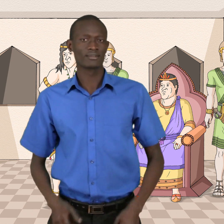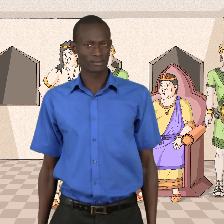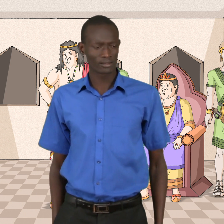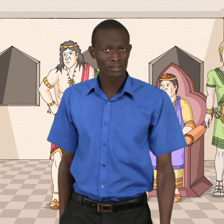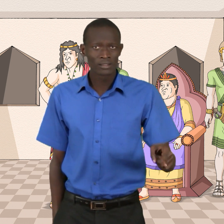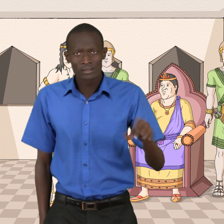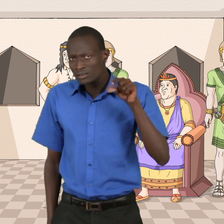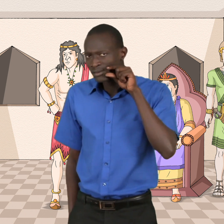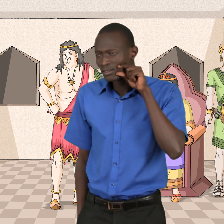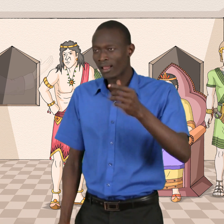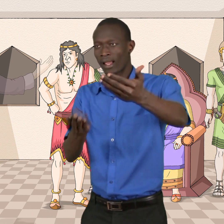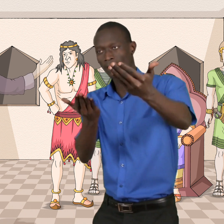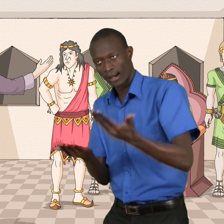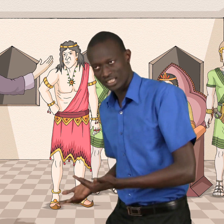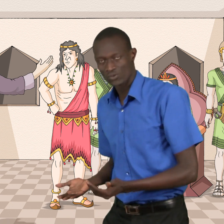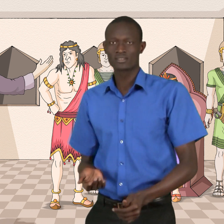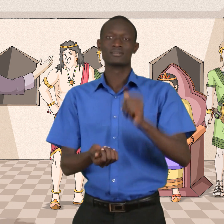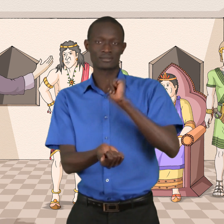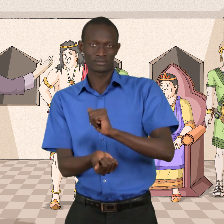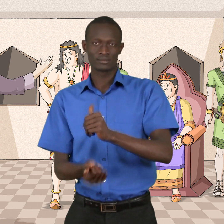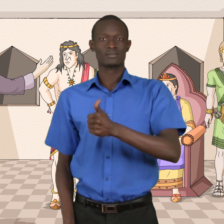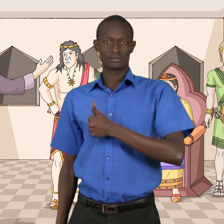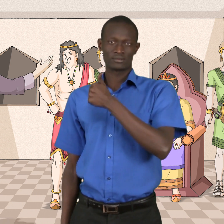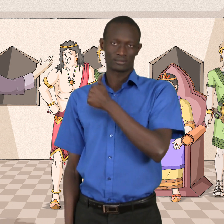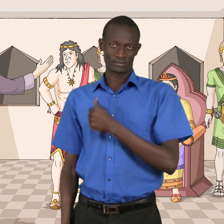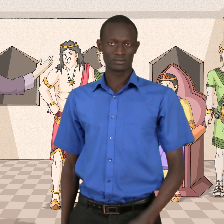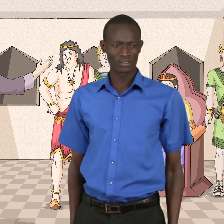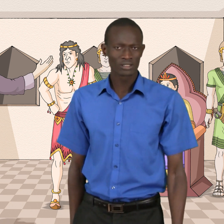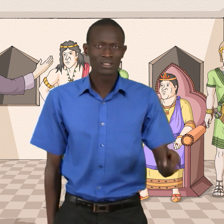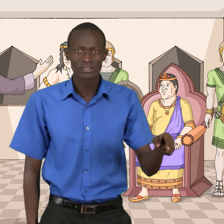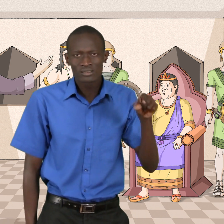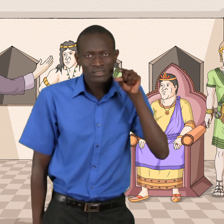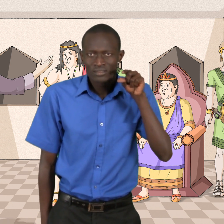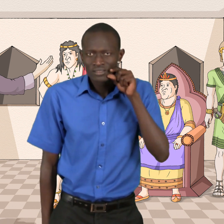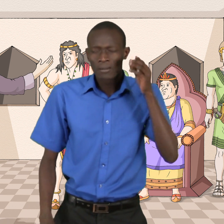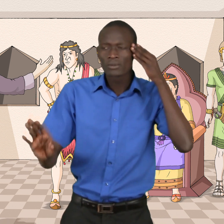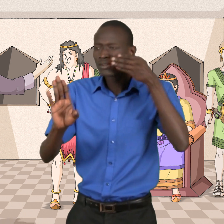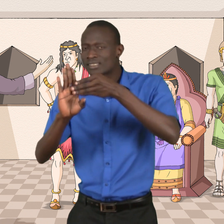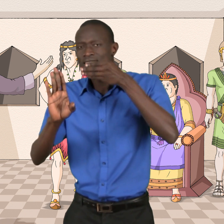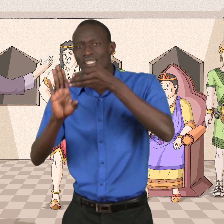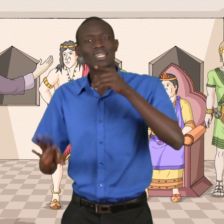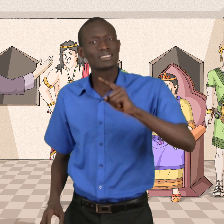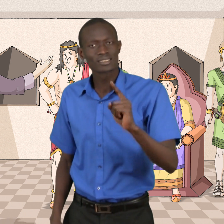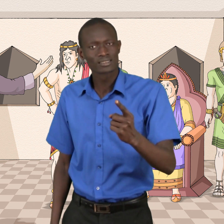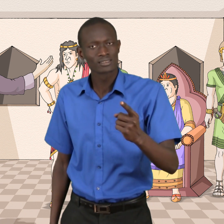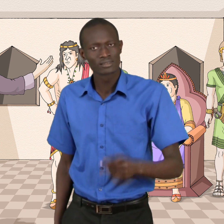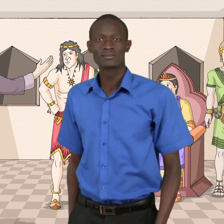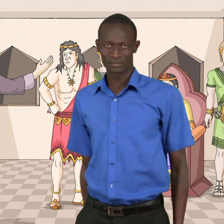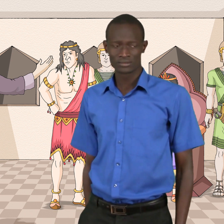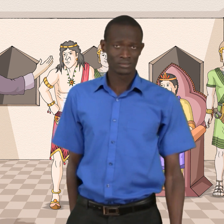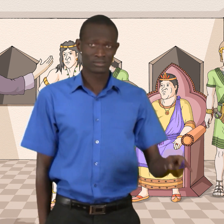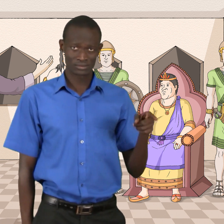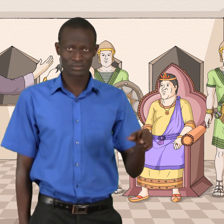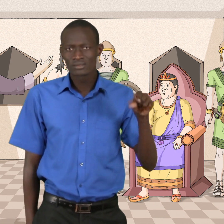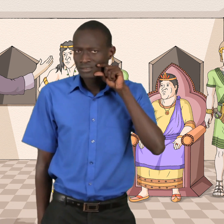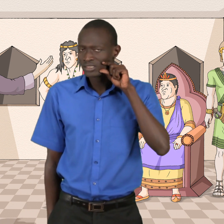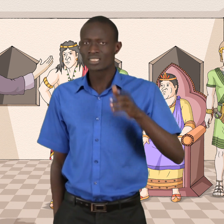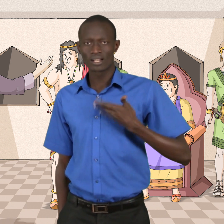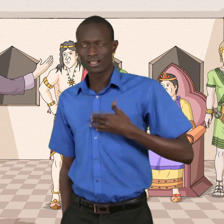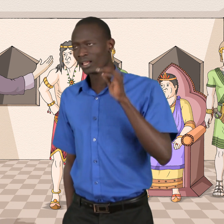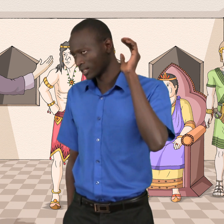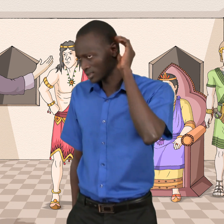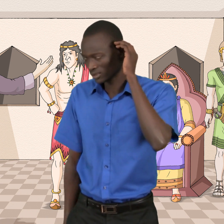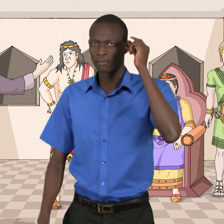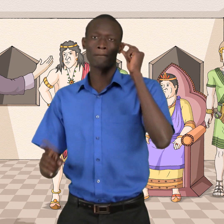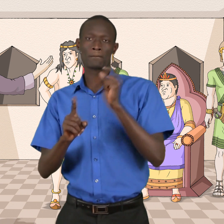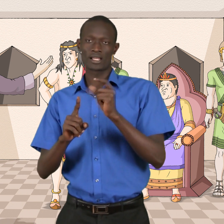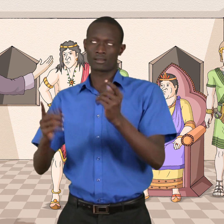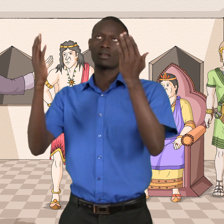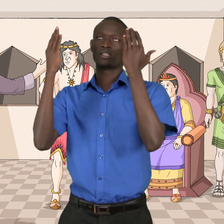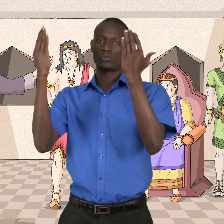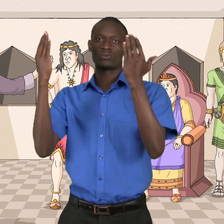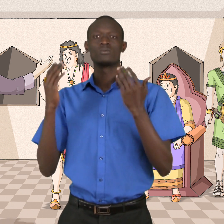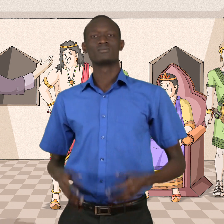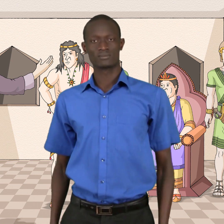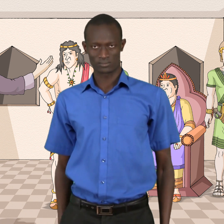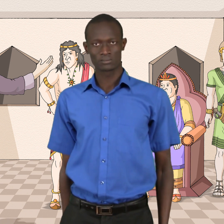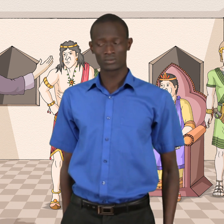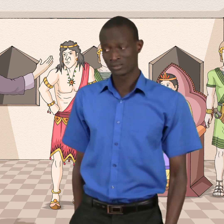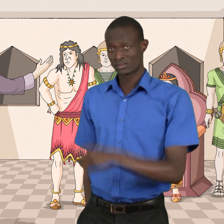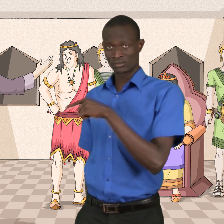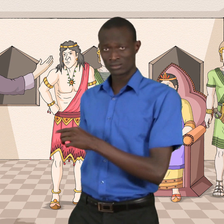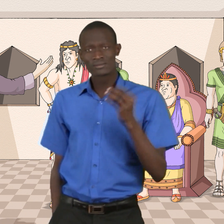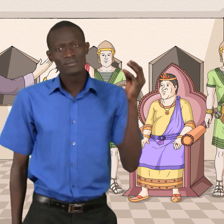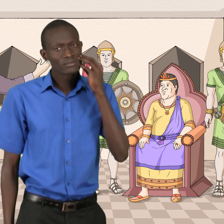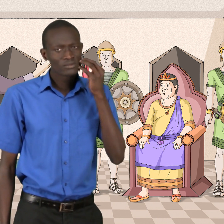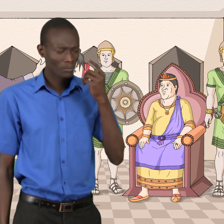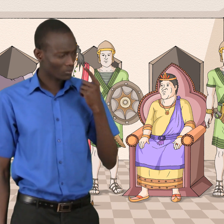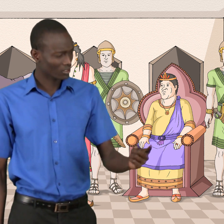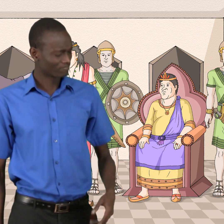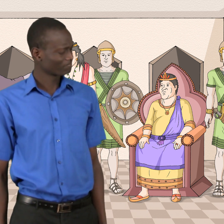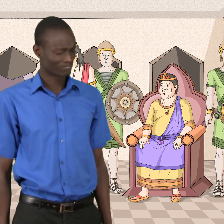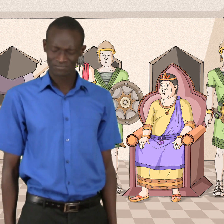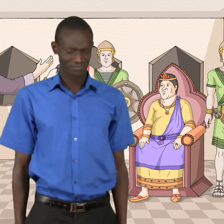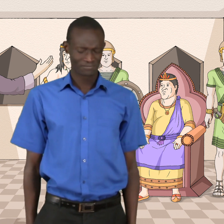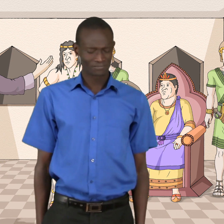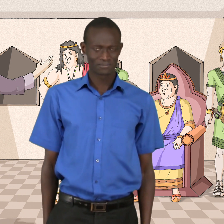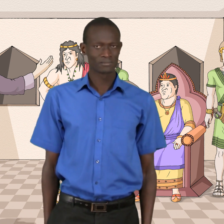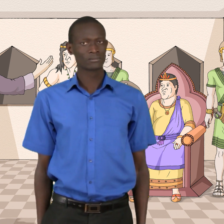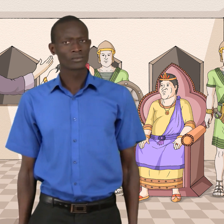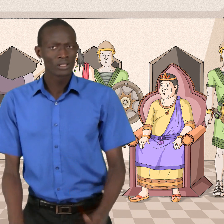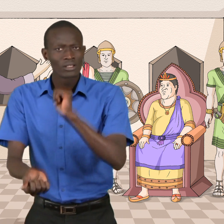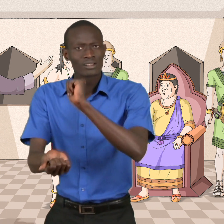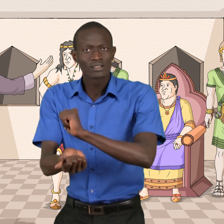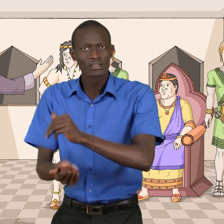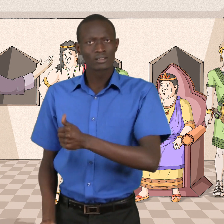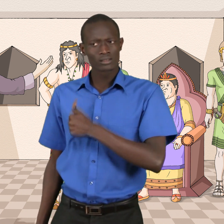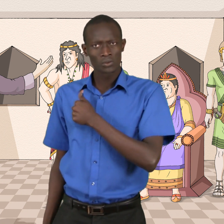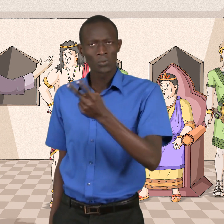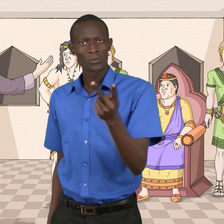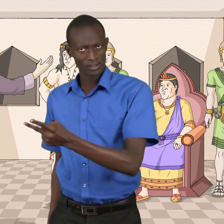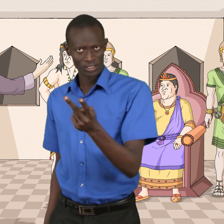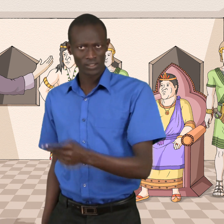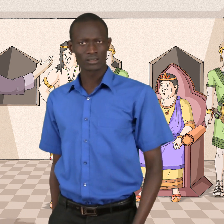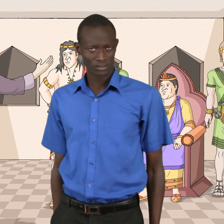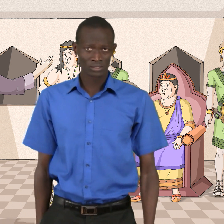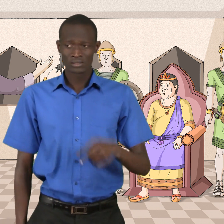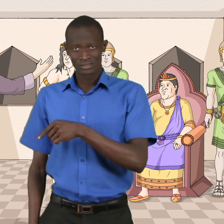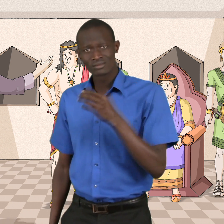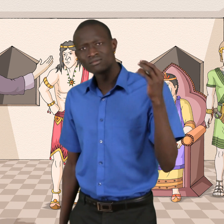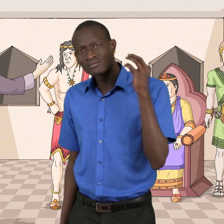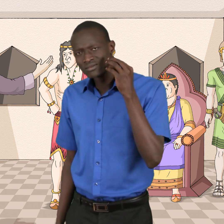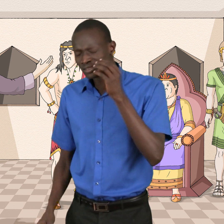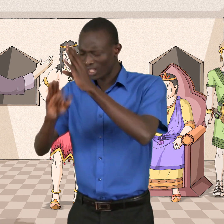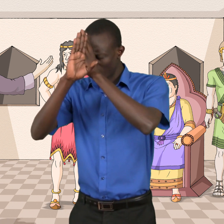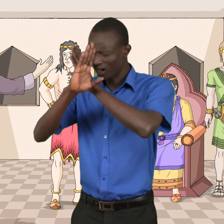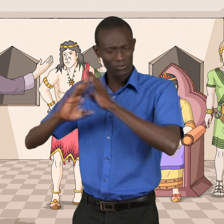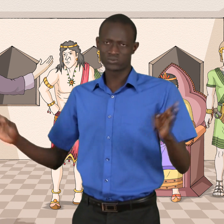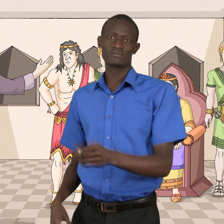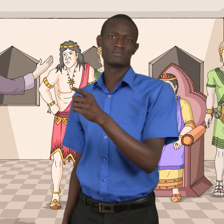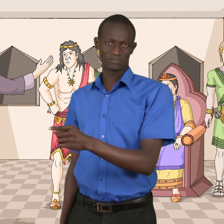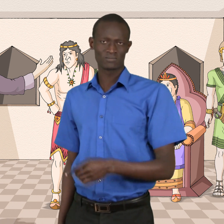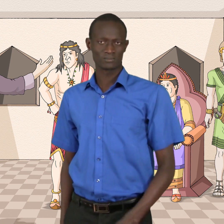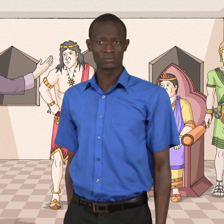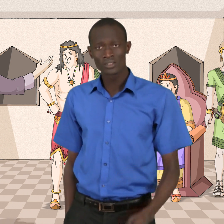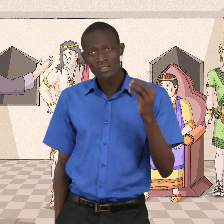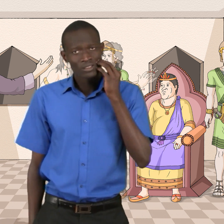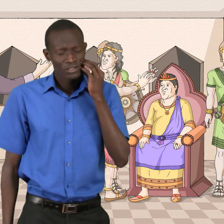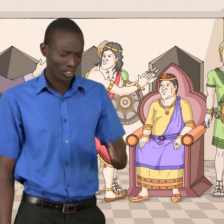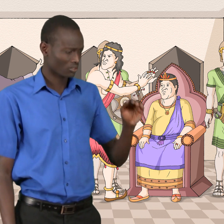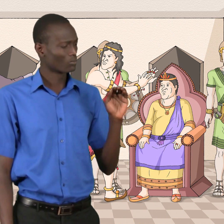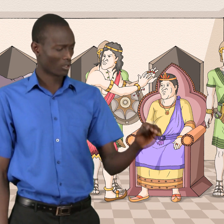The proconsul, a man of intelligence, summoned Barnabas and Saul because he wanted to hear the word of God.